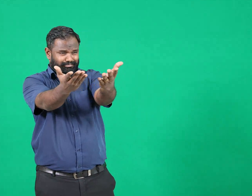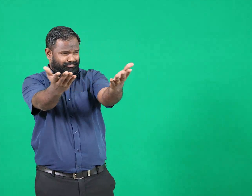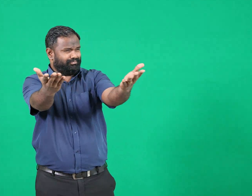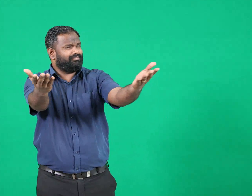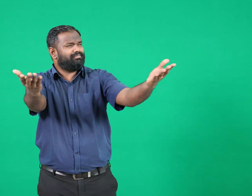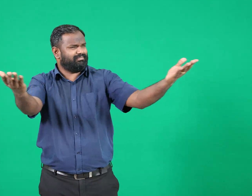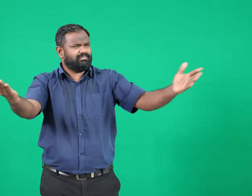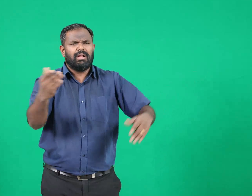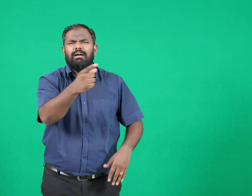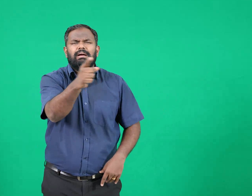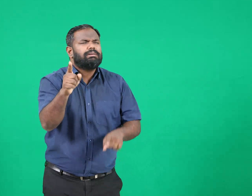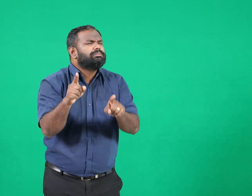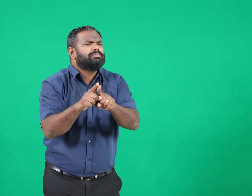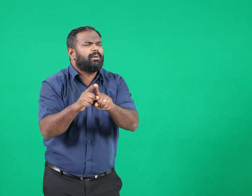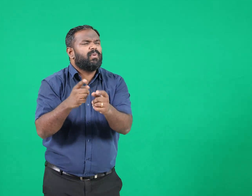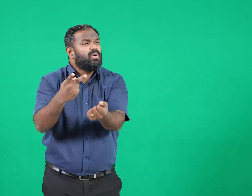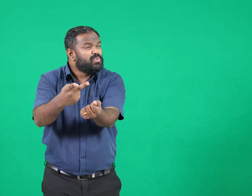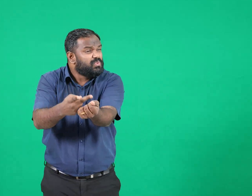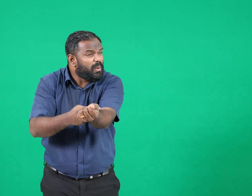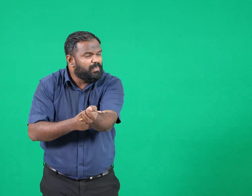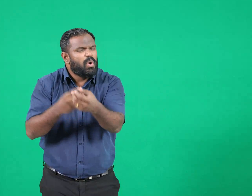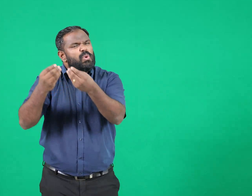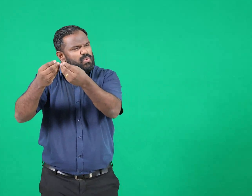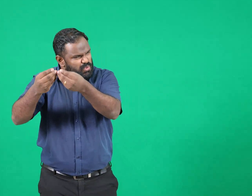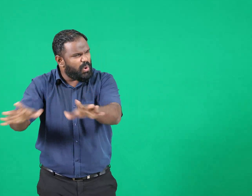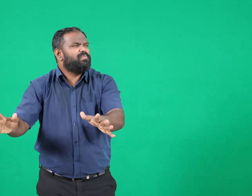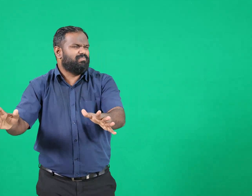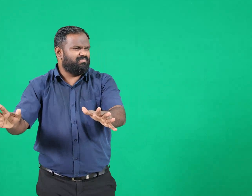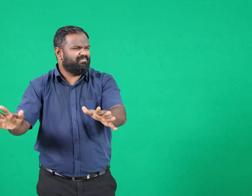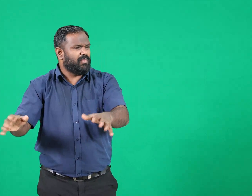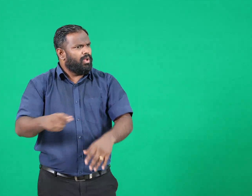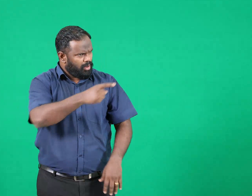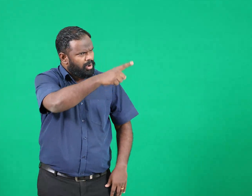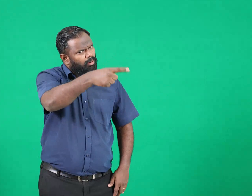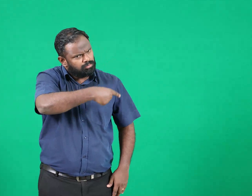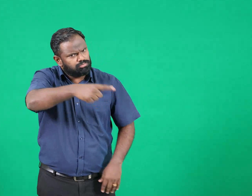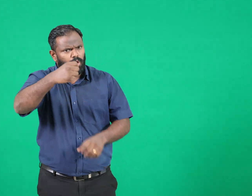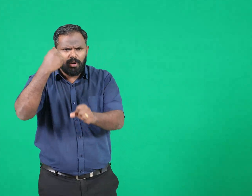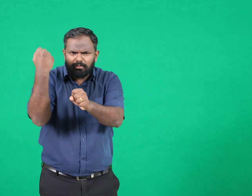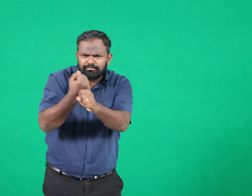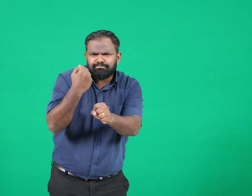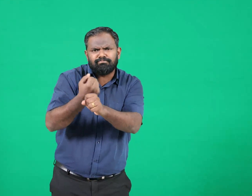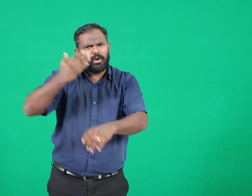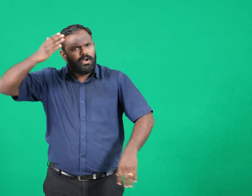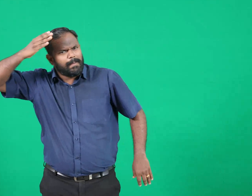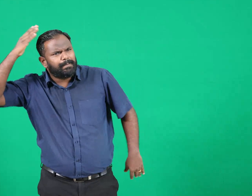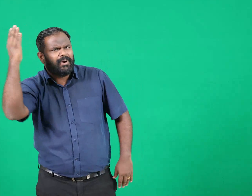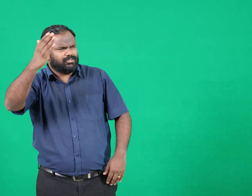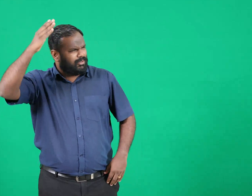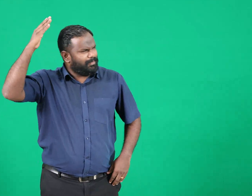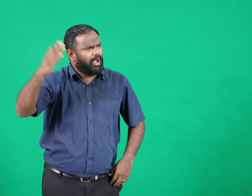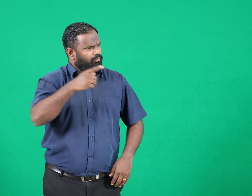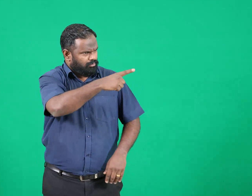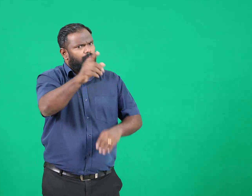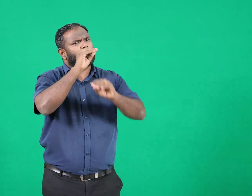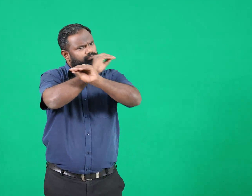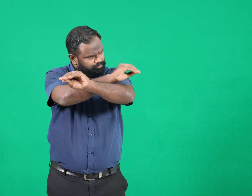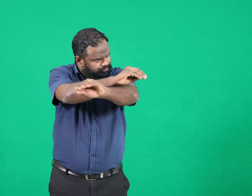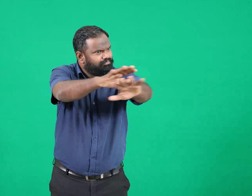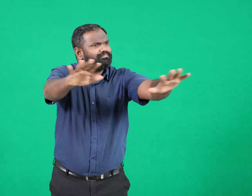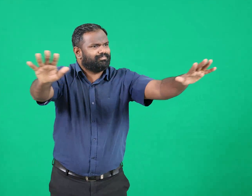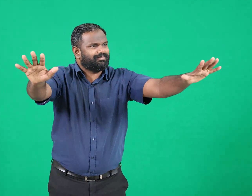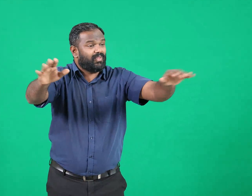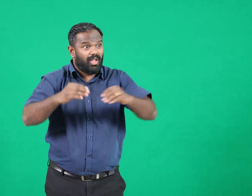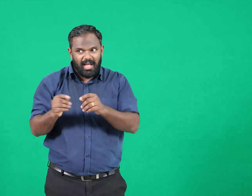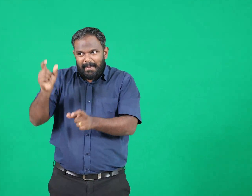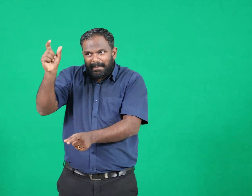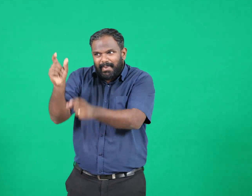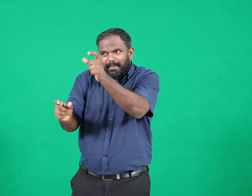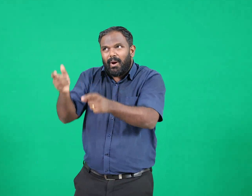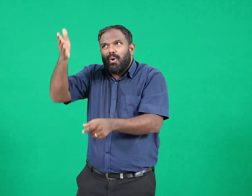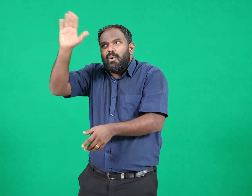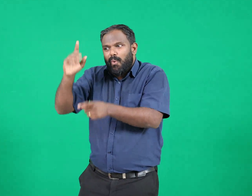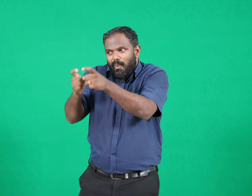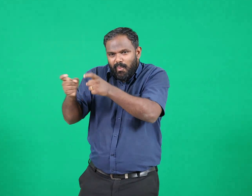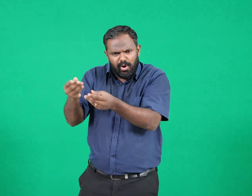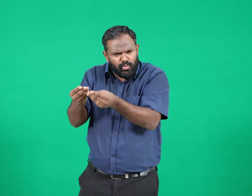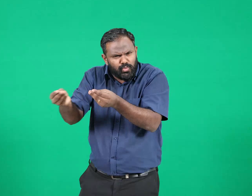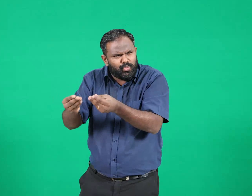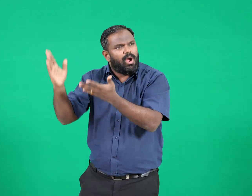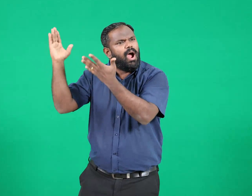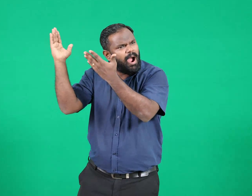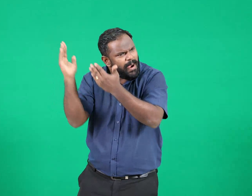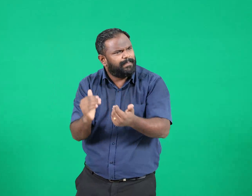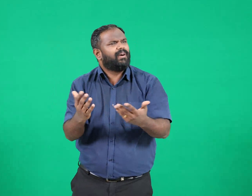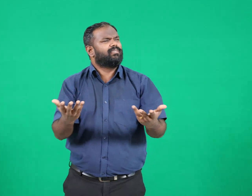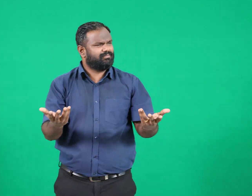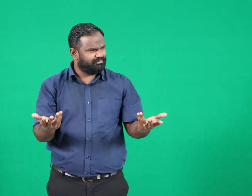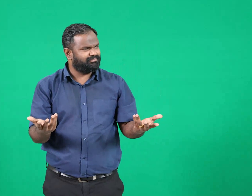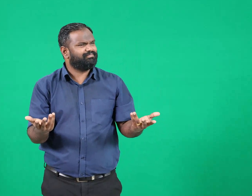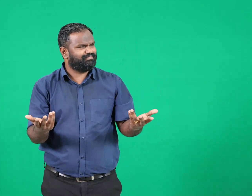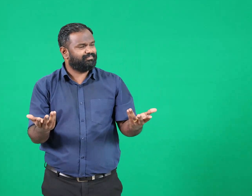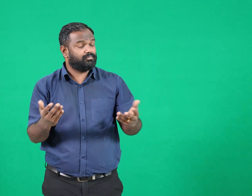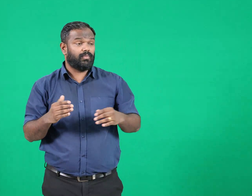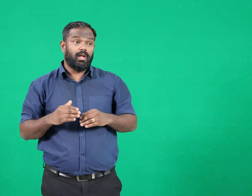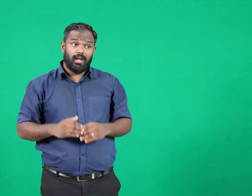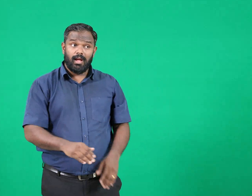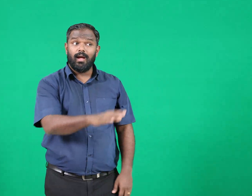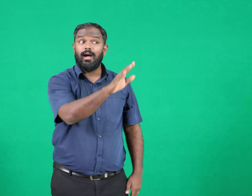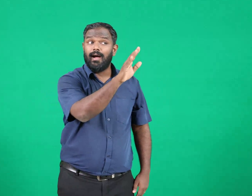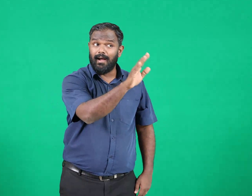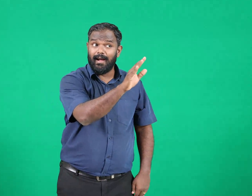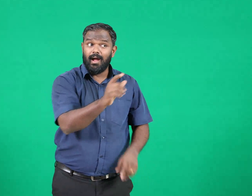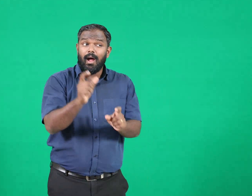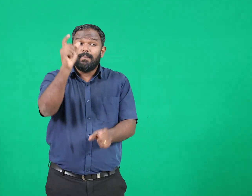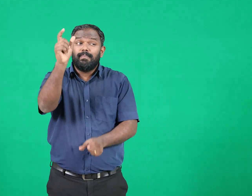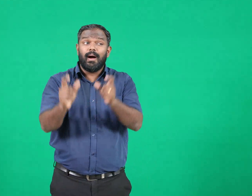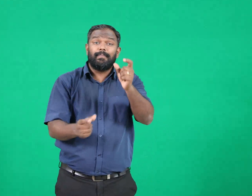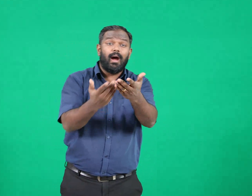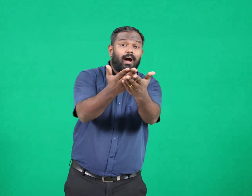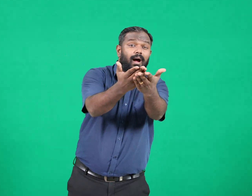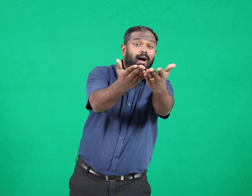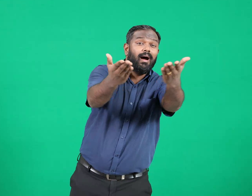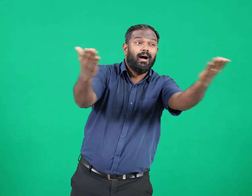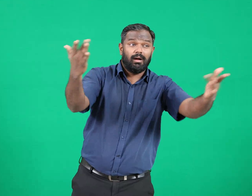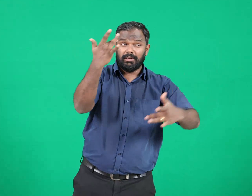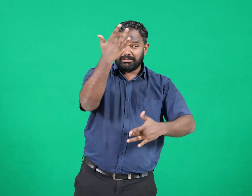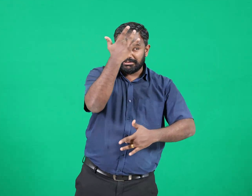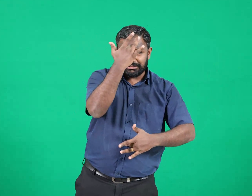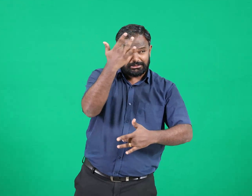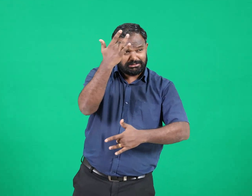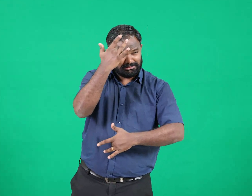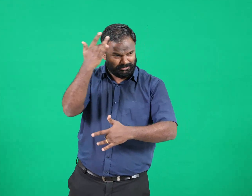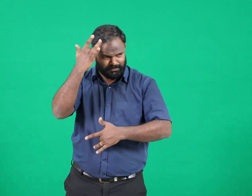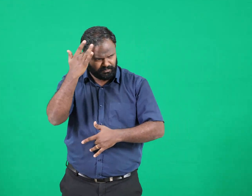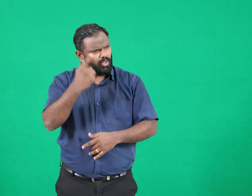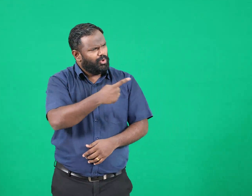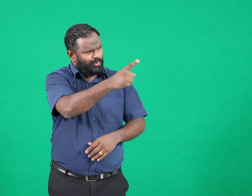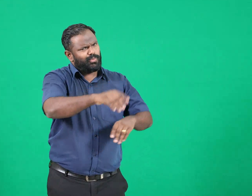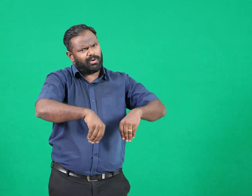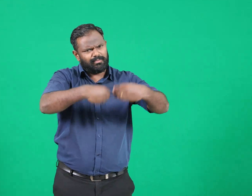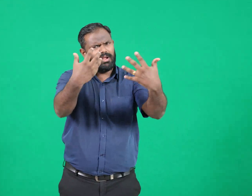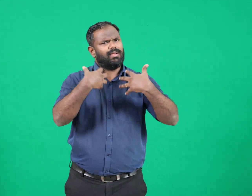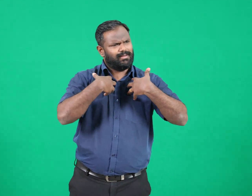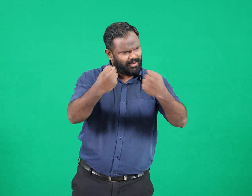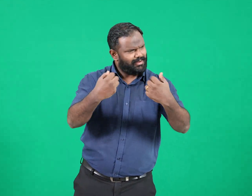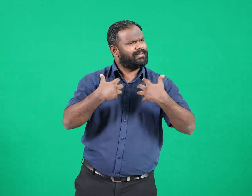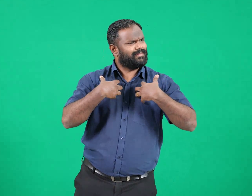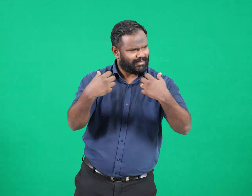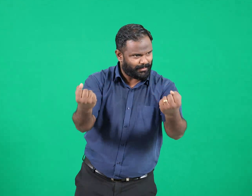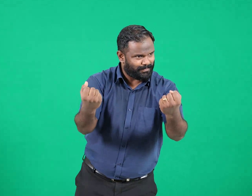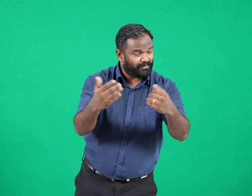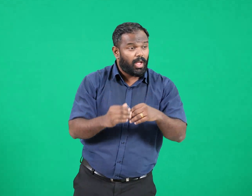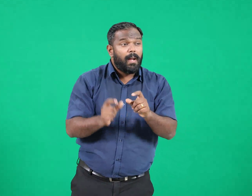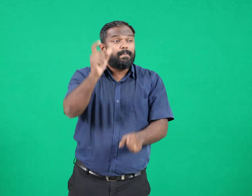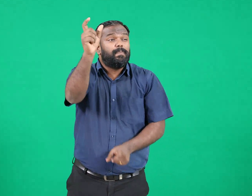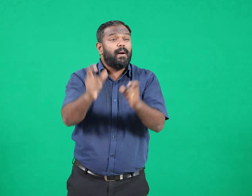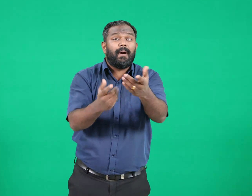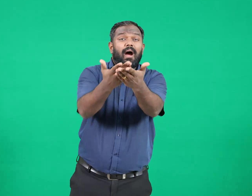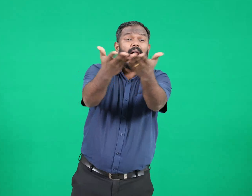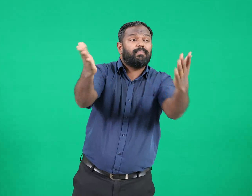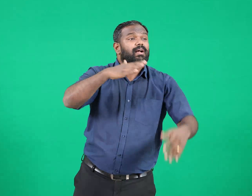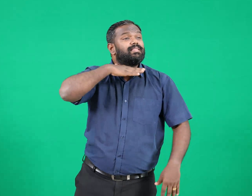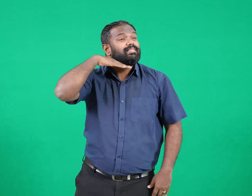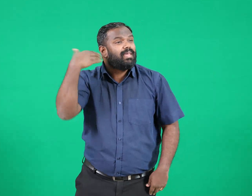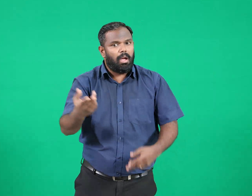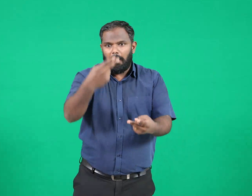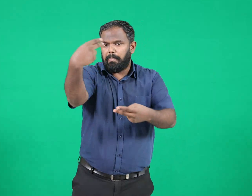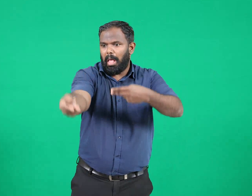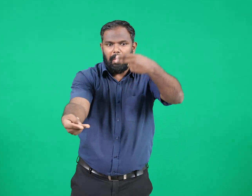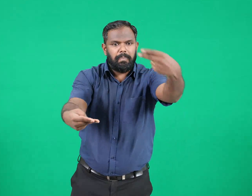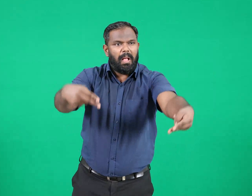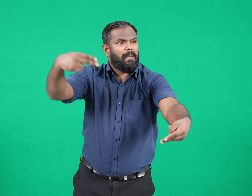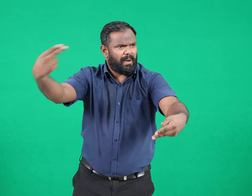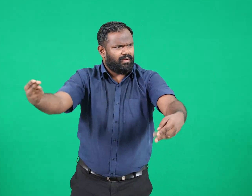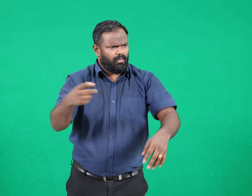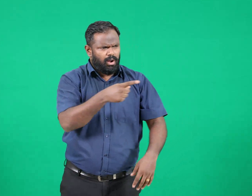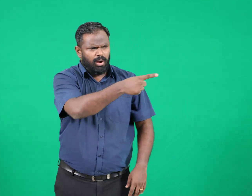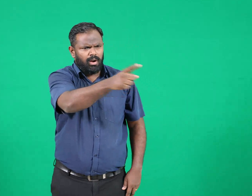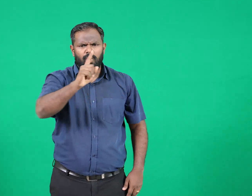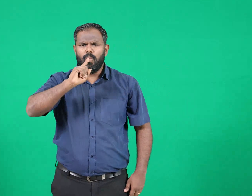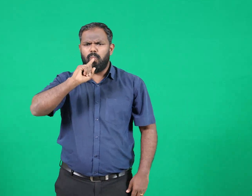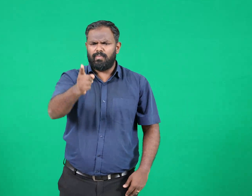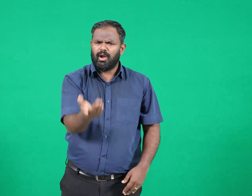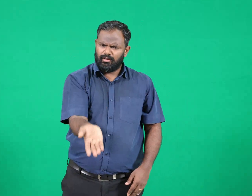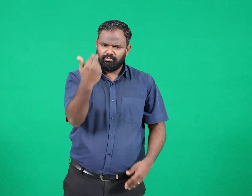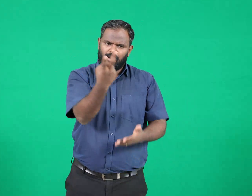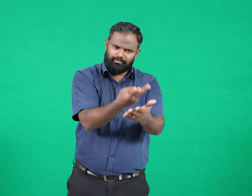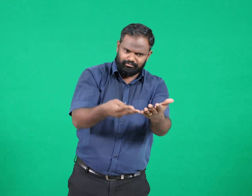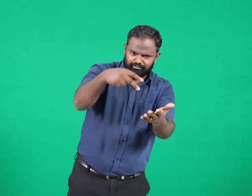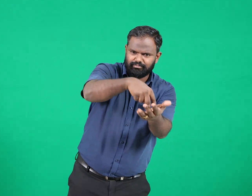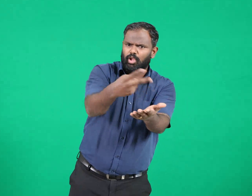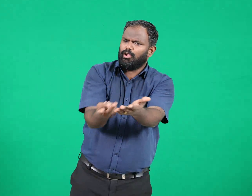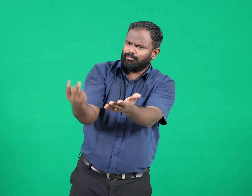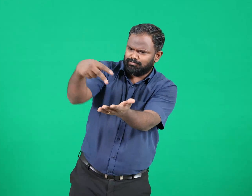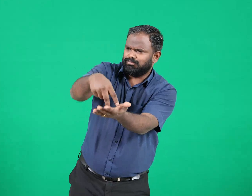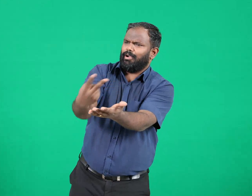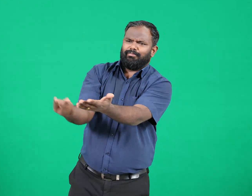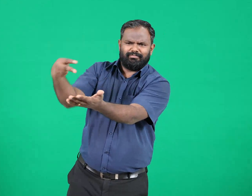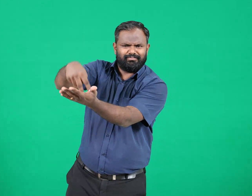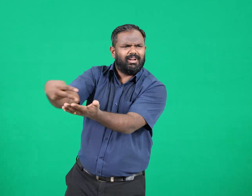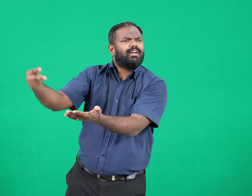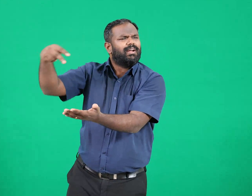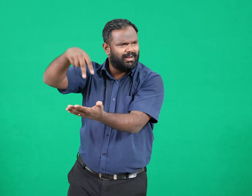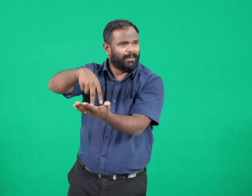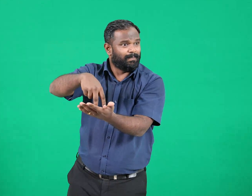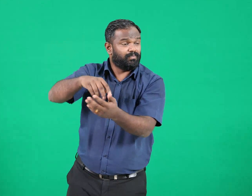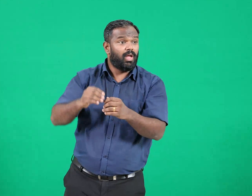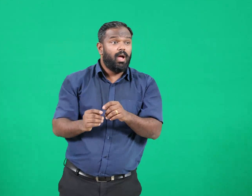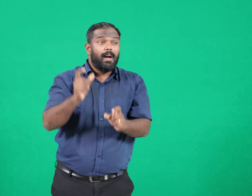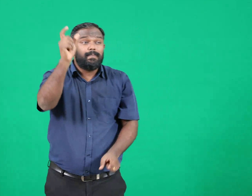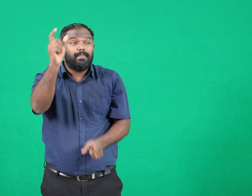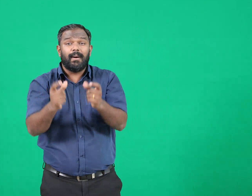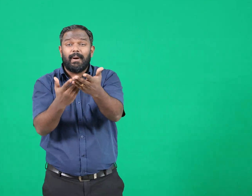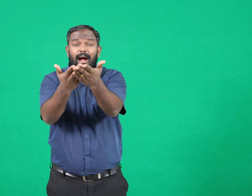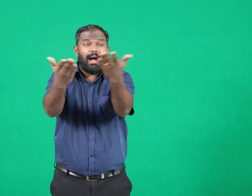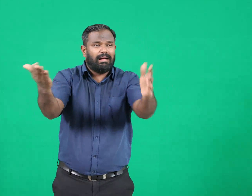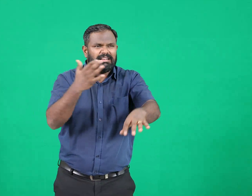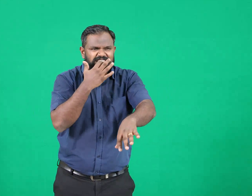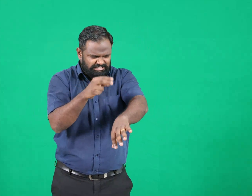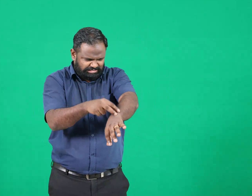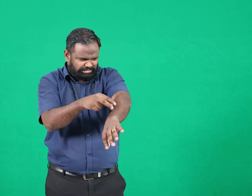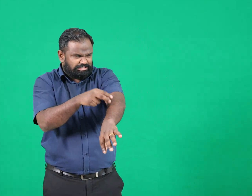Go rather to the lost sheep of Israel. As you go, preach this message: ' The kingdom of heaven is near.'